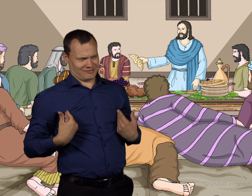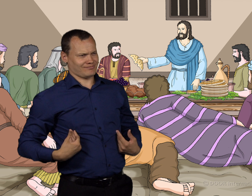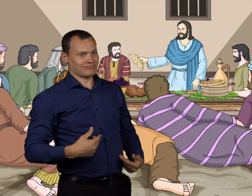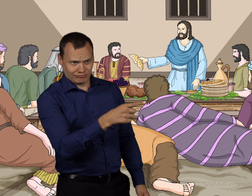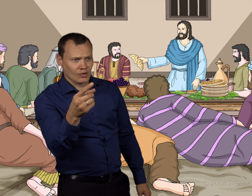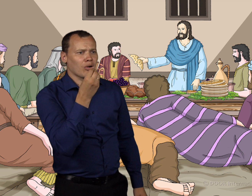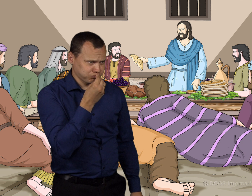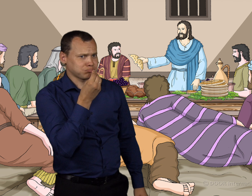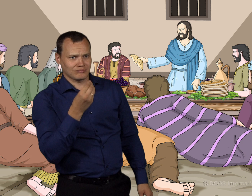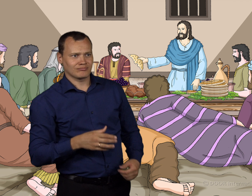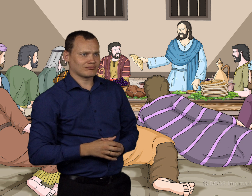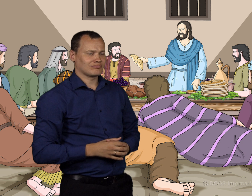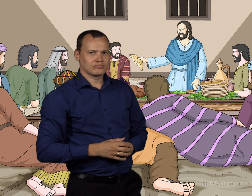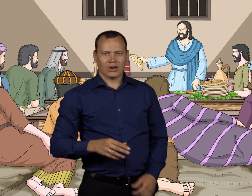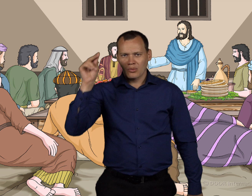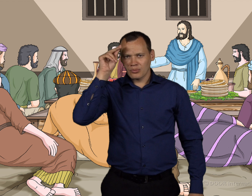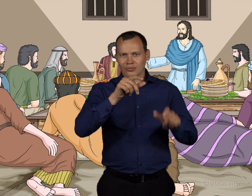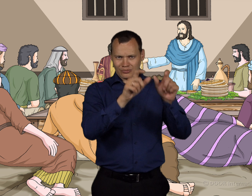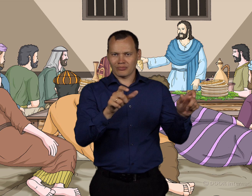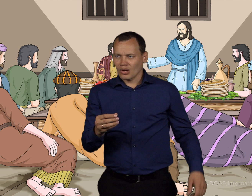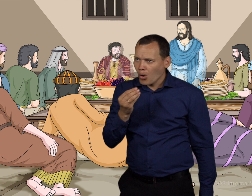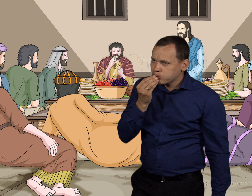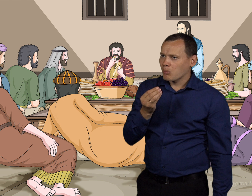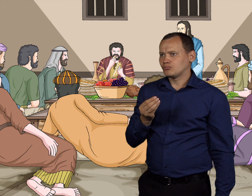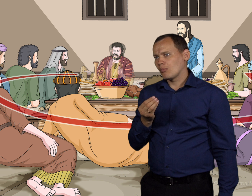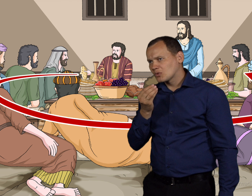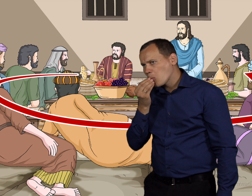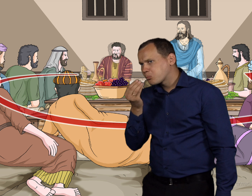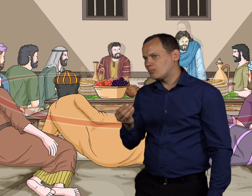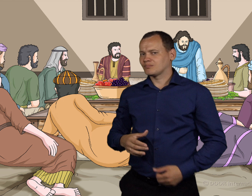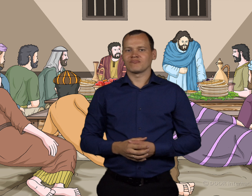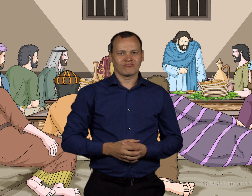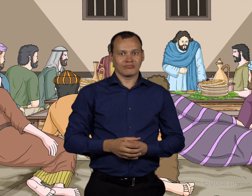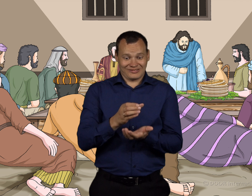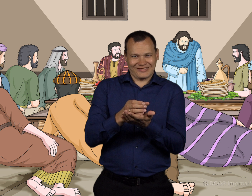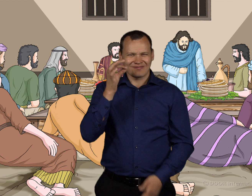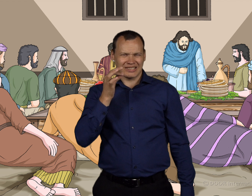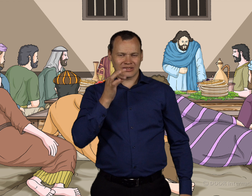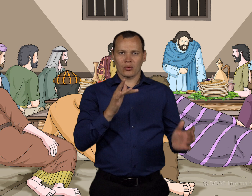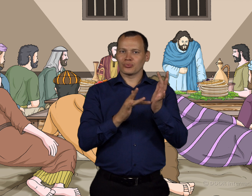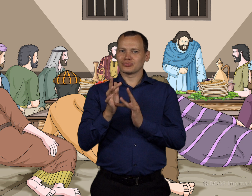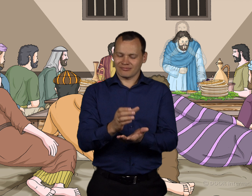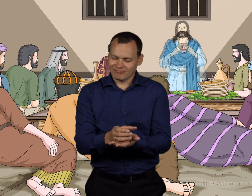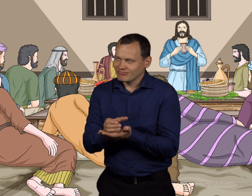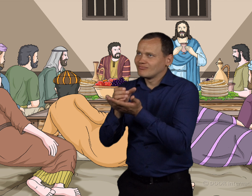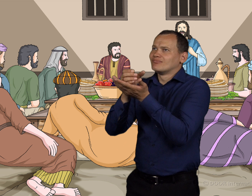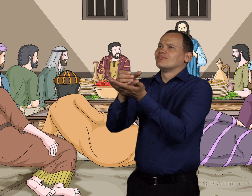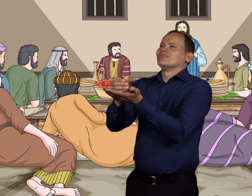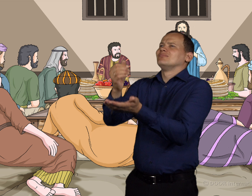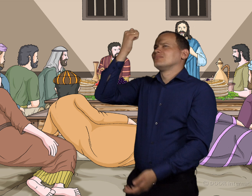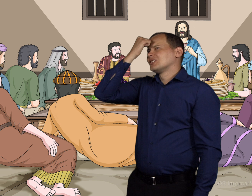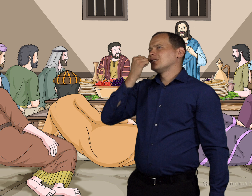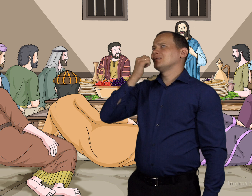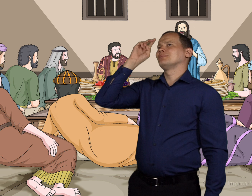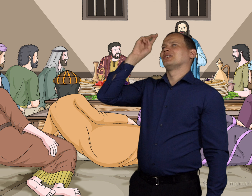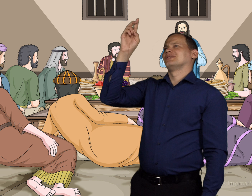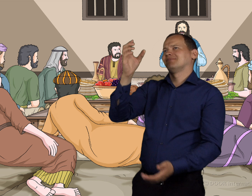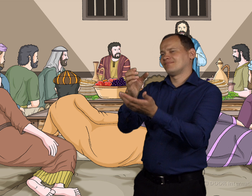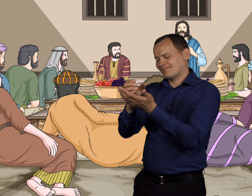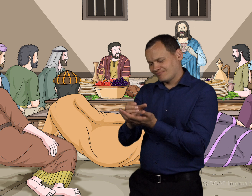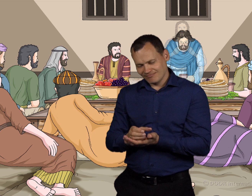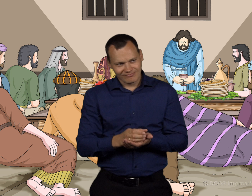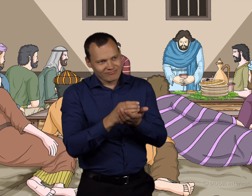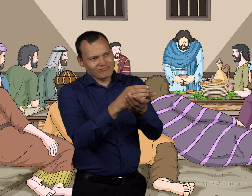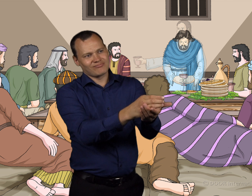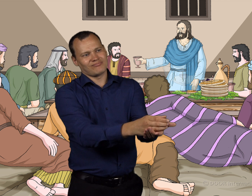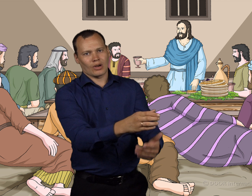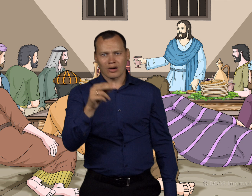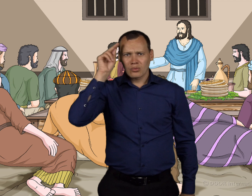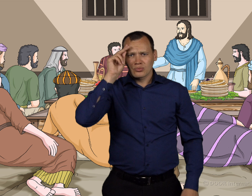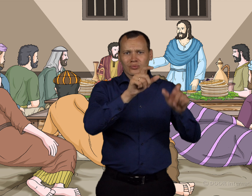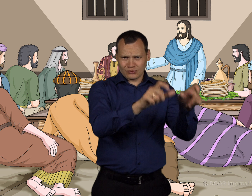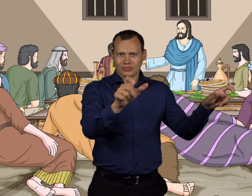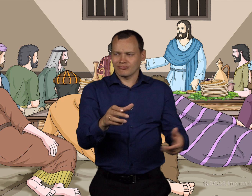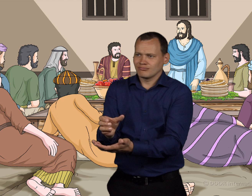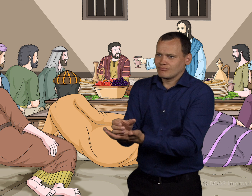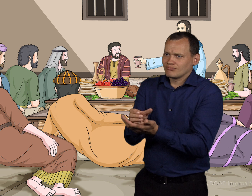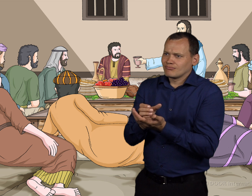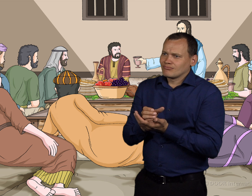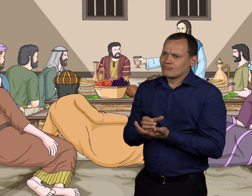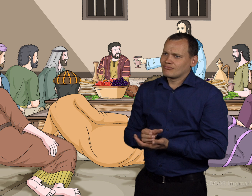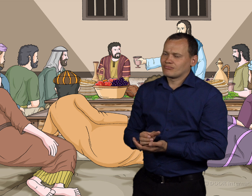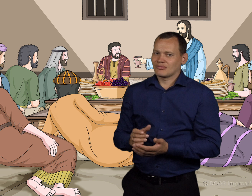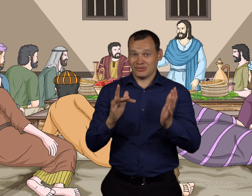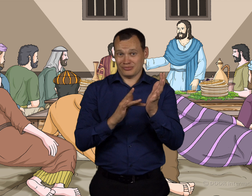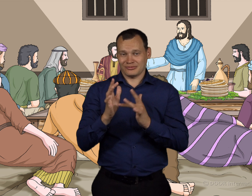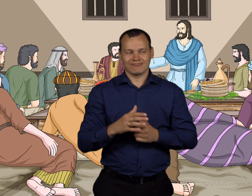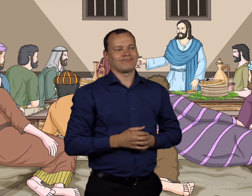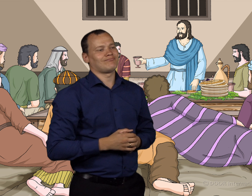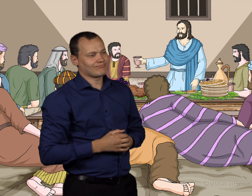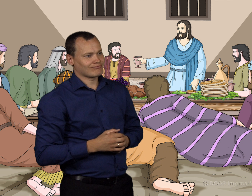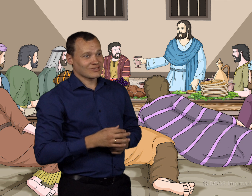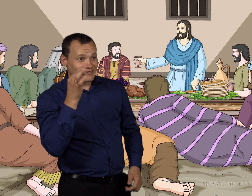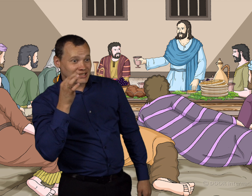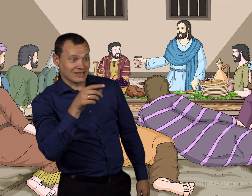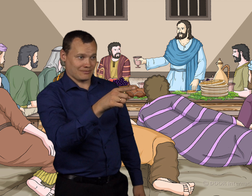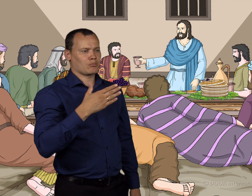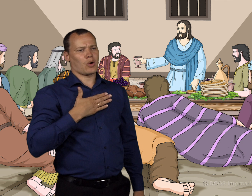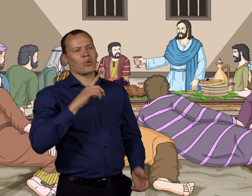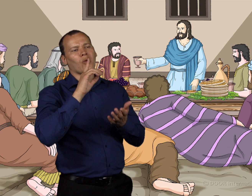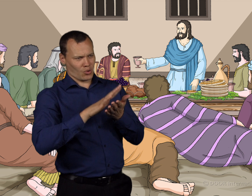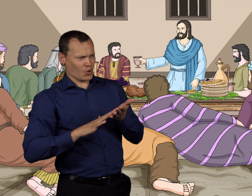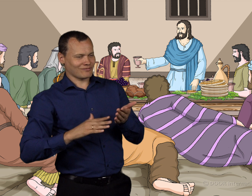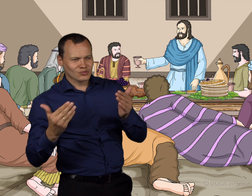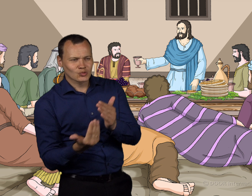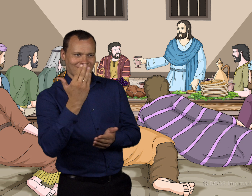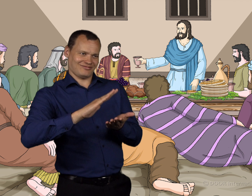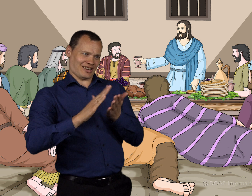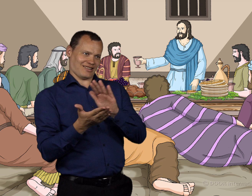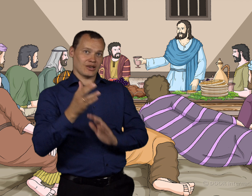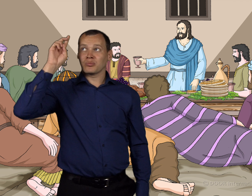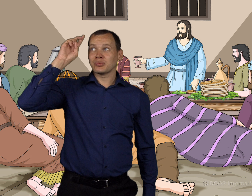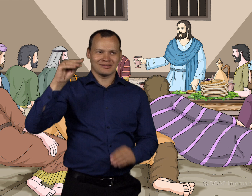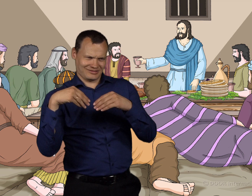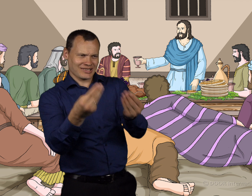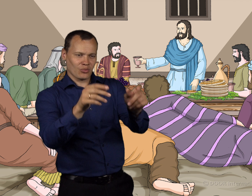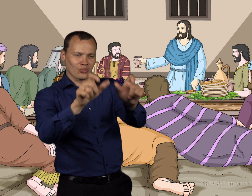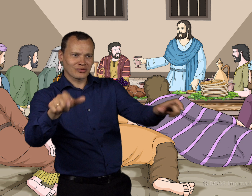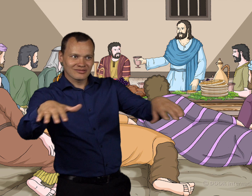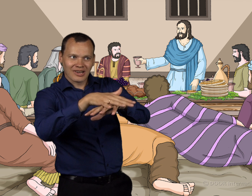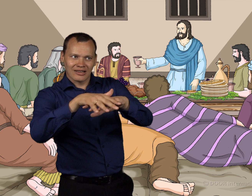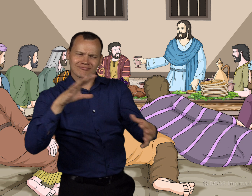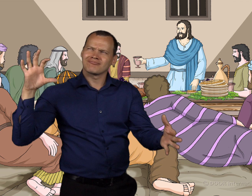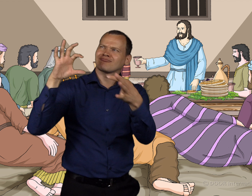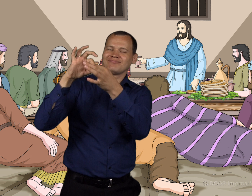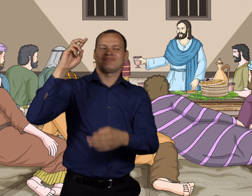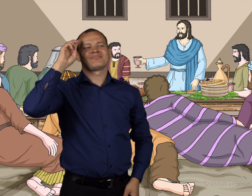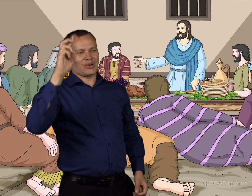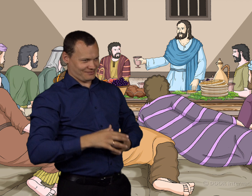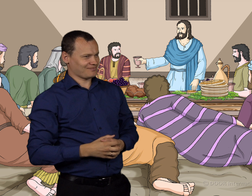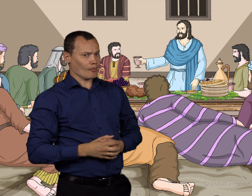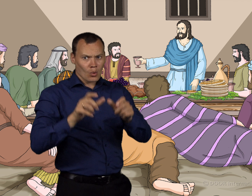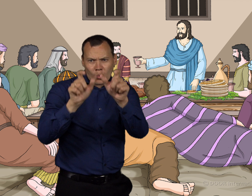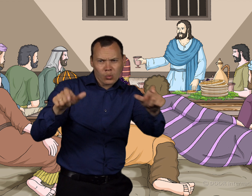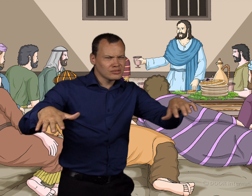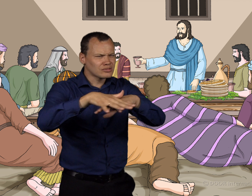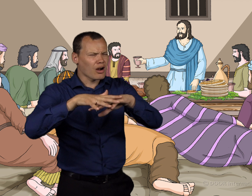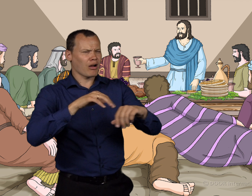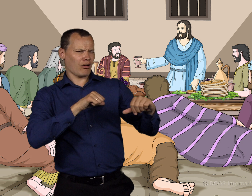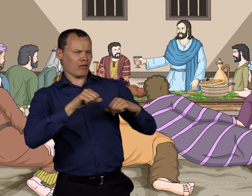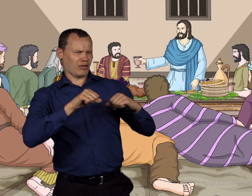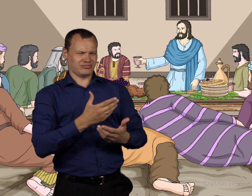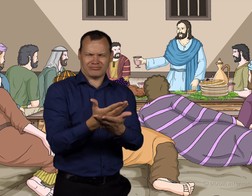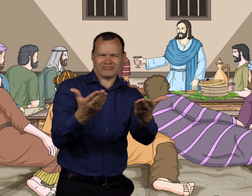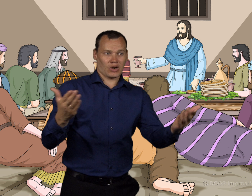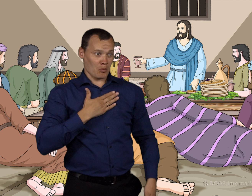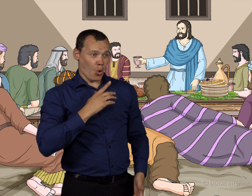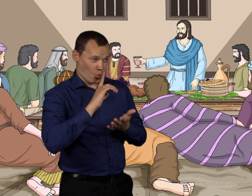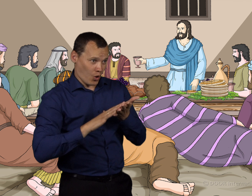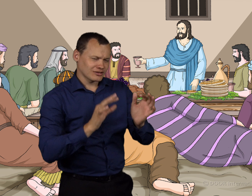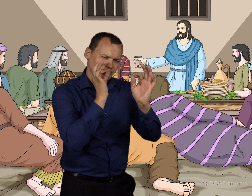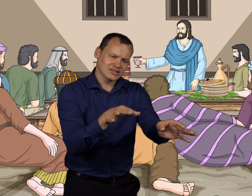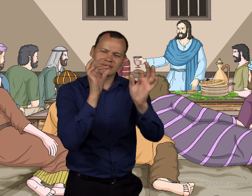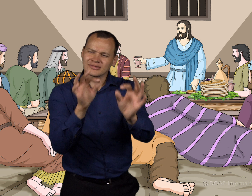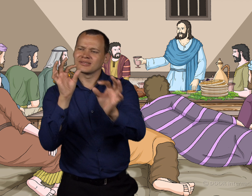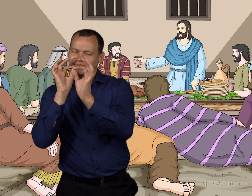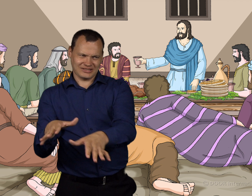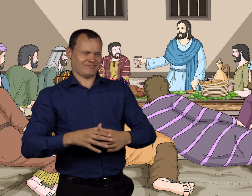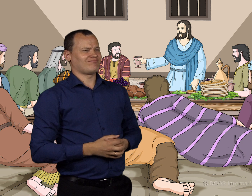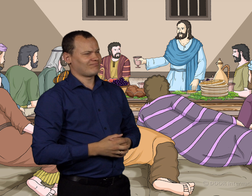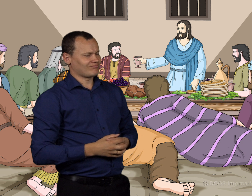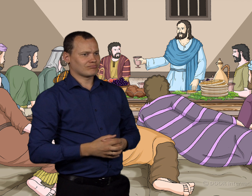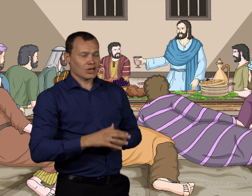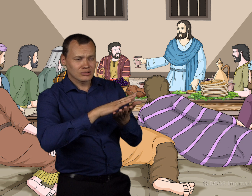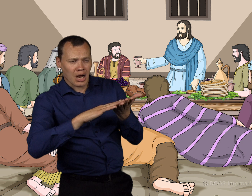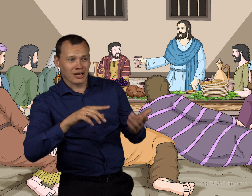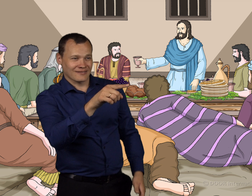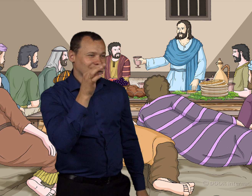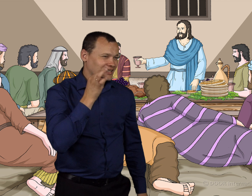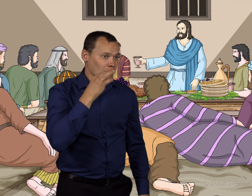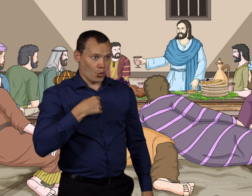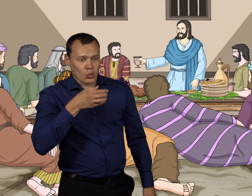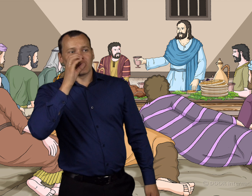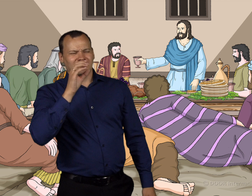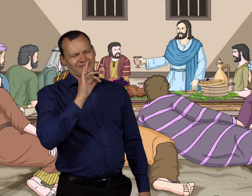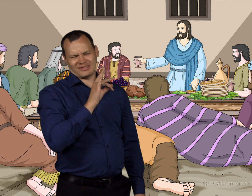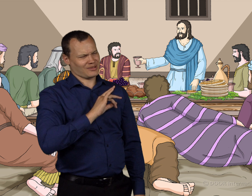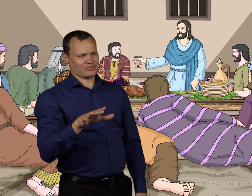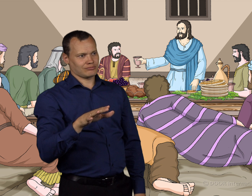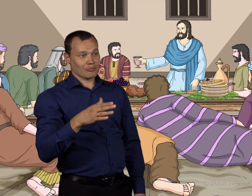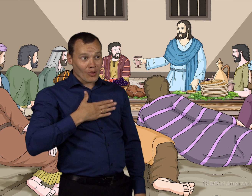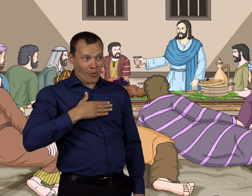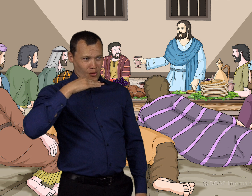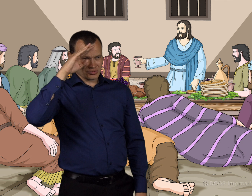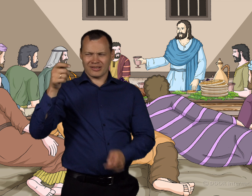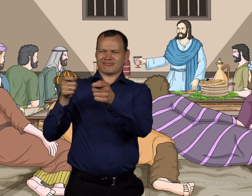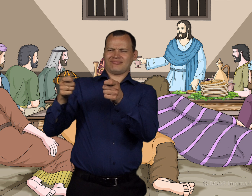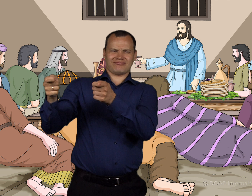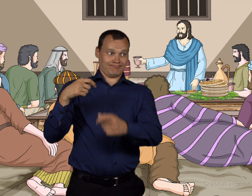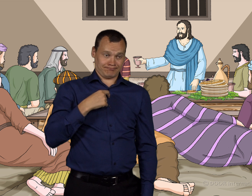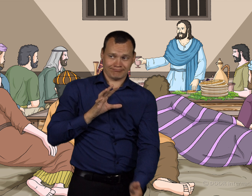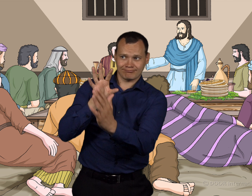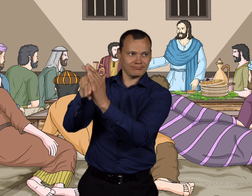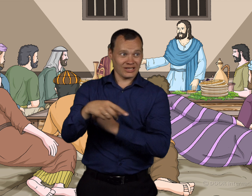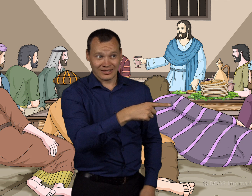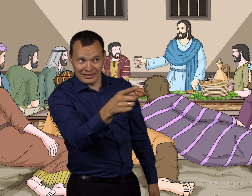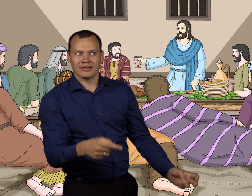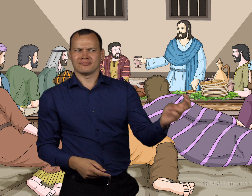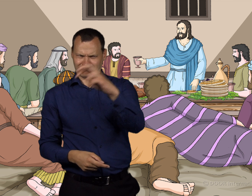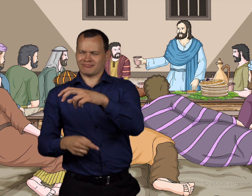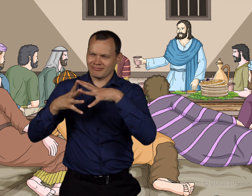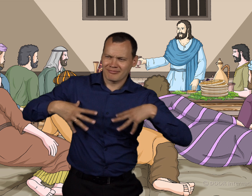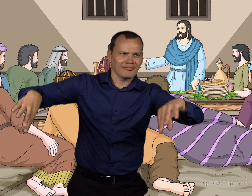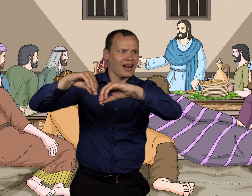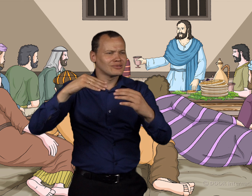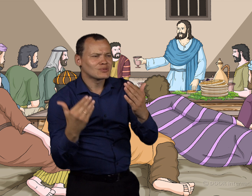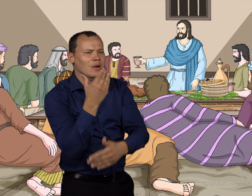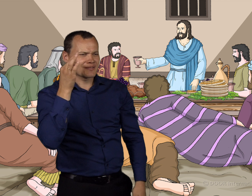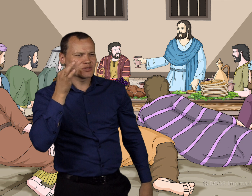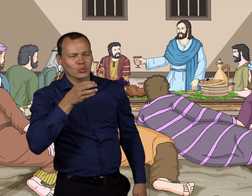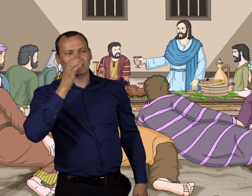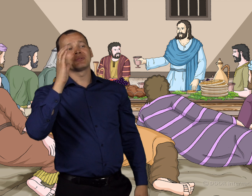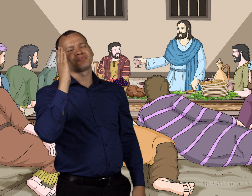Then He took the cup, gave thanks, and gave it to them, saying, “Drink from it, all of you. This is My blood of the covenant, which is poured out for many for the forgiveness of sins.